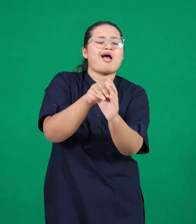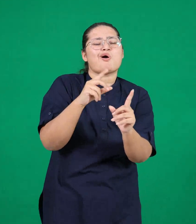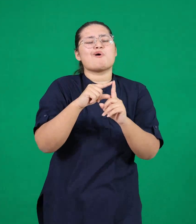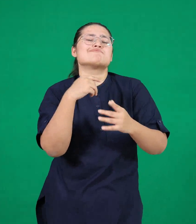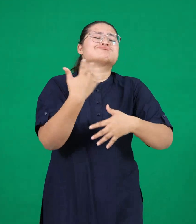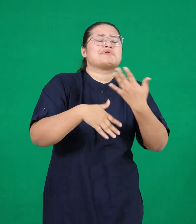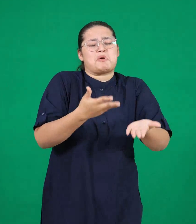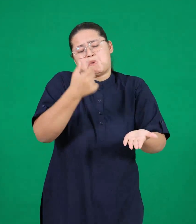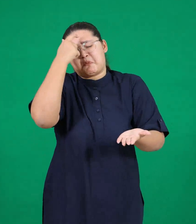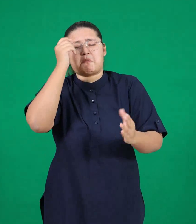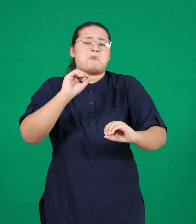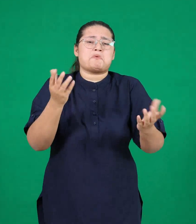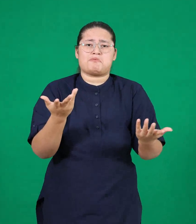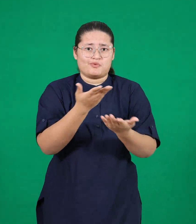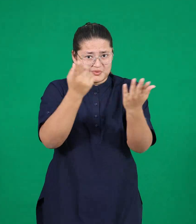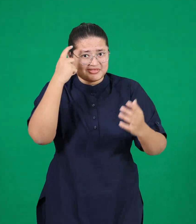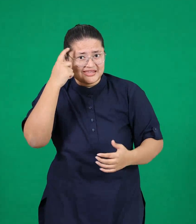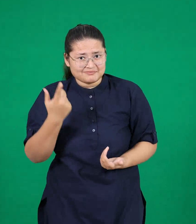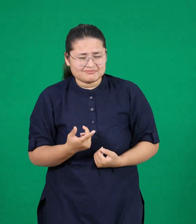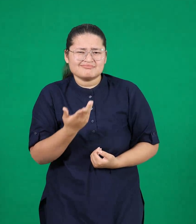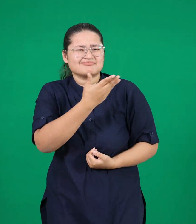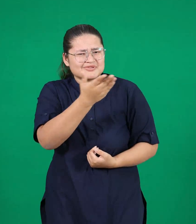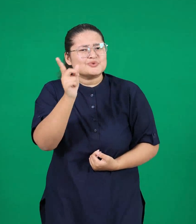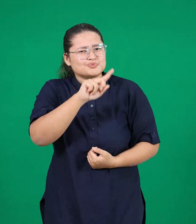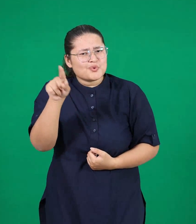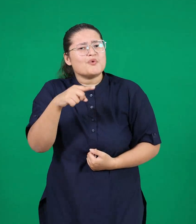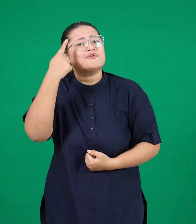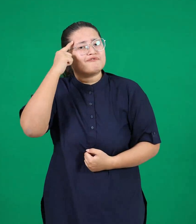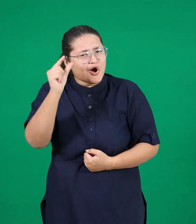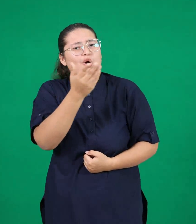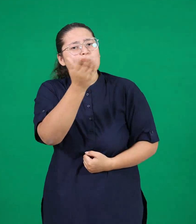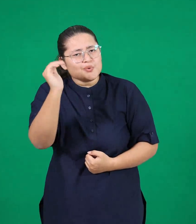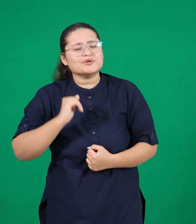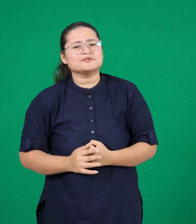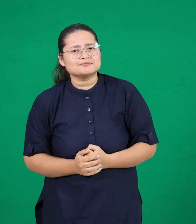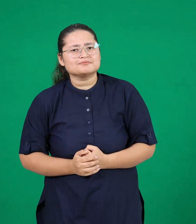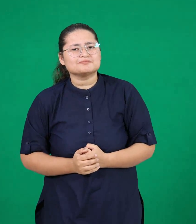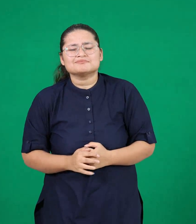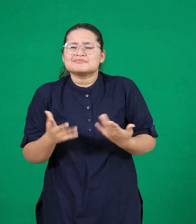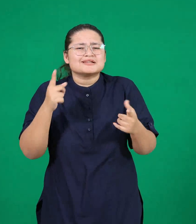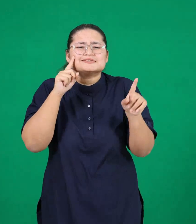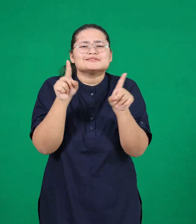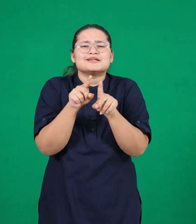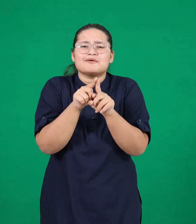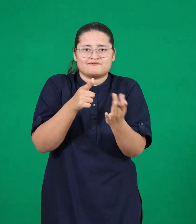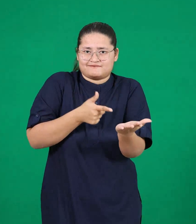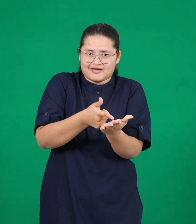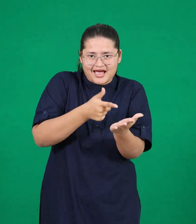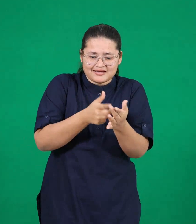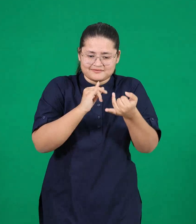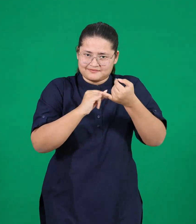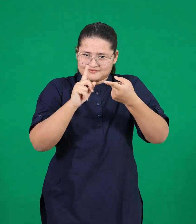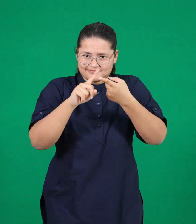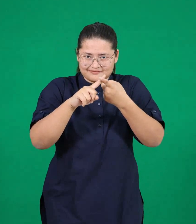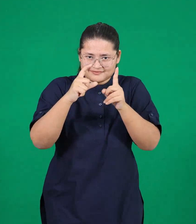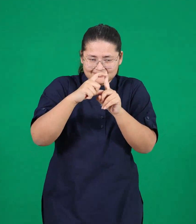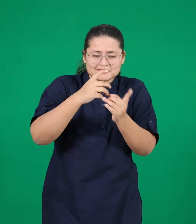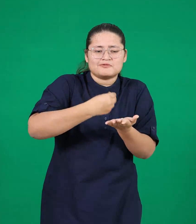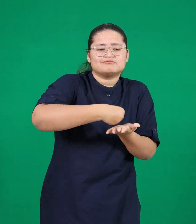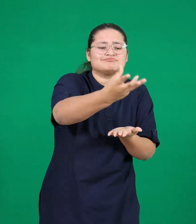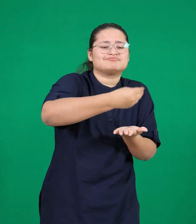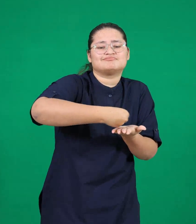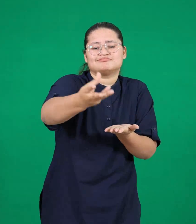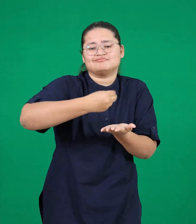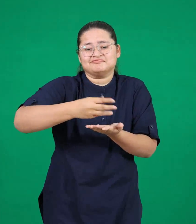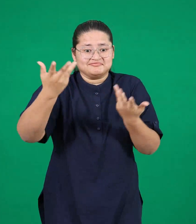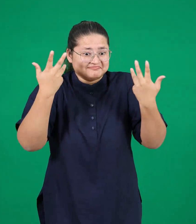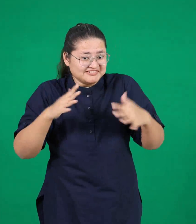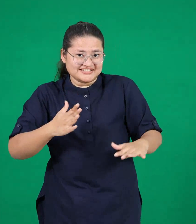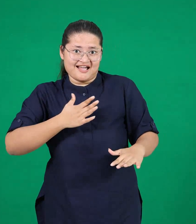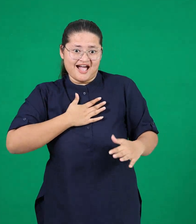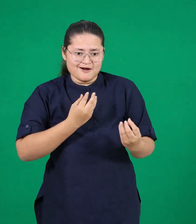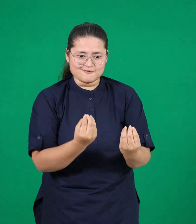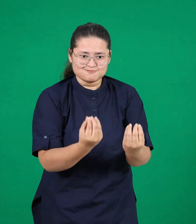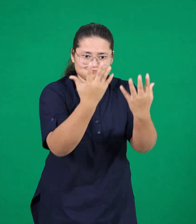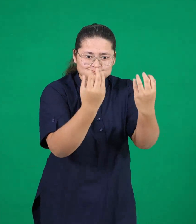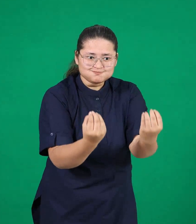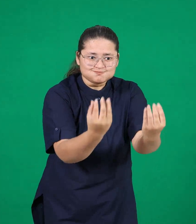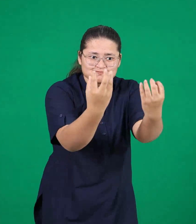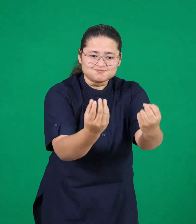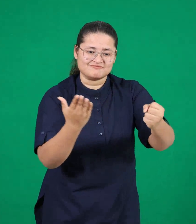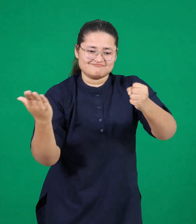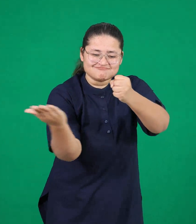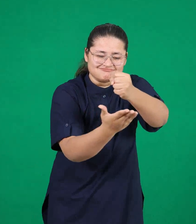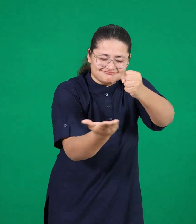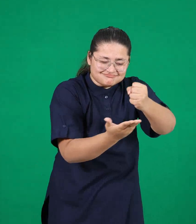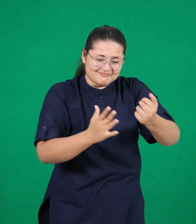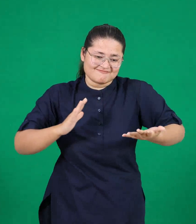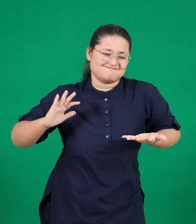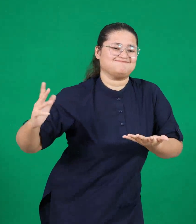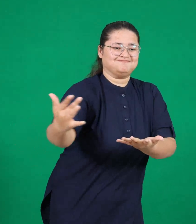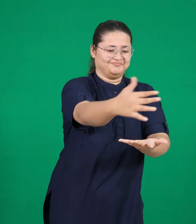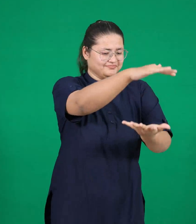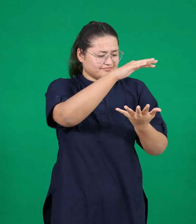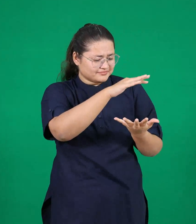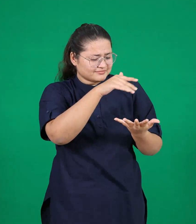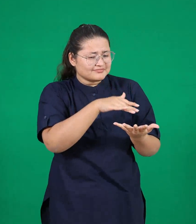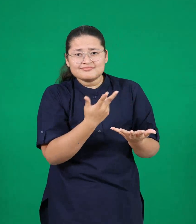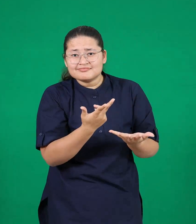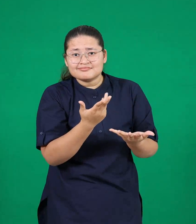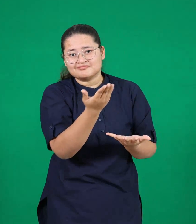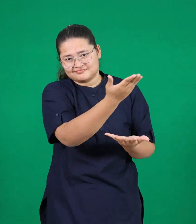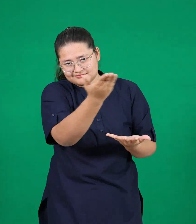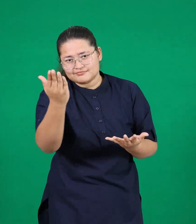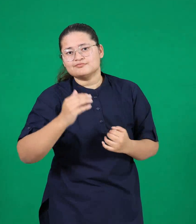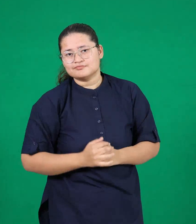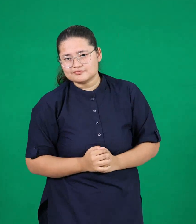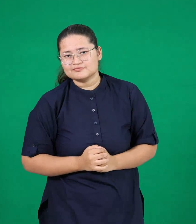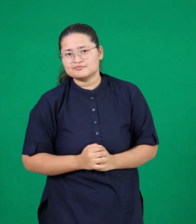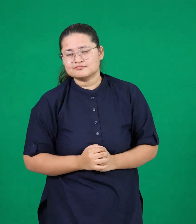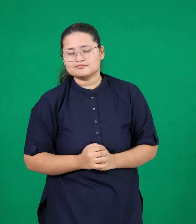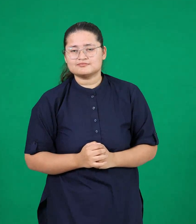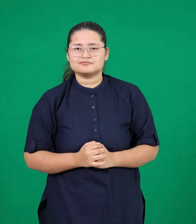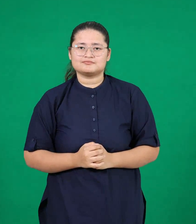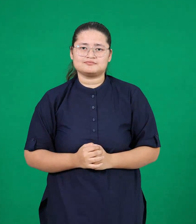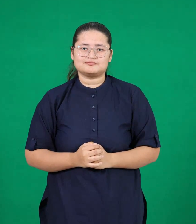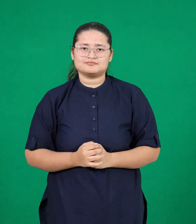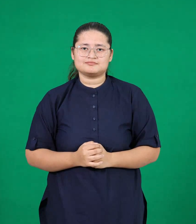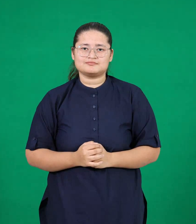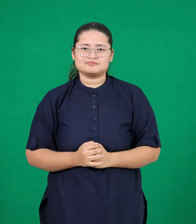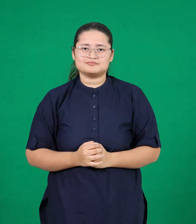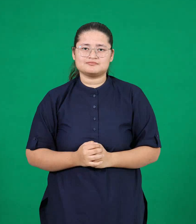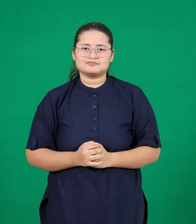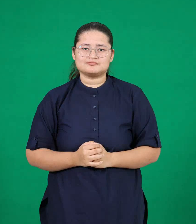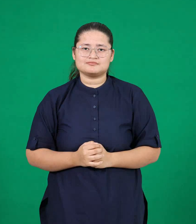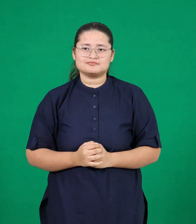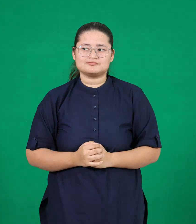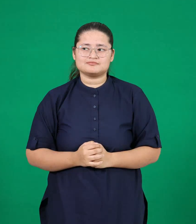Do not be deceived: God is not to be mocked. Whatever a man sows, he will reap in return.